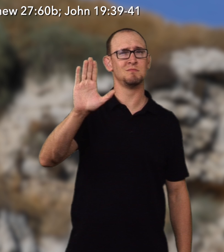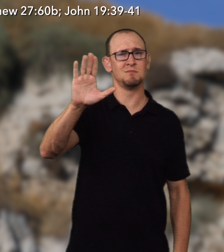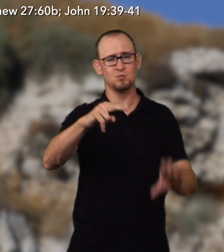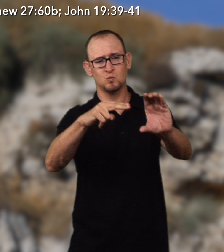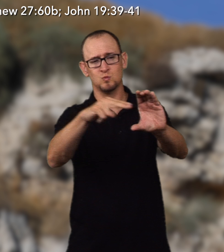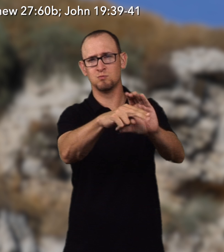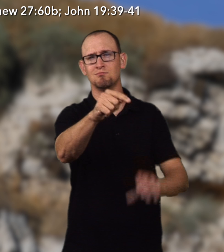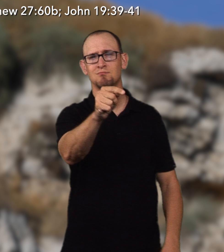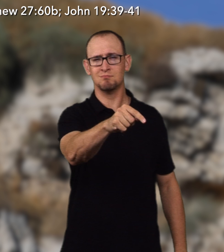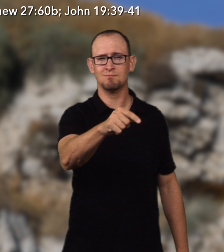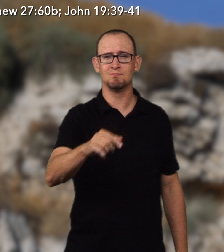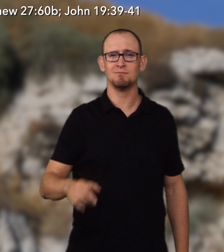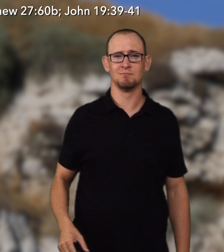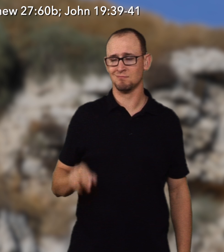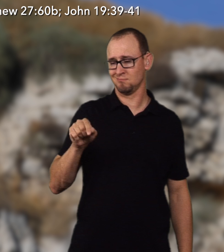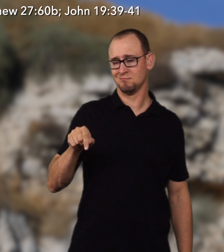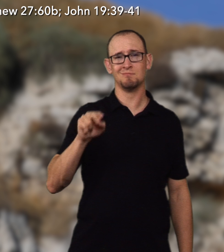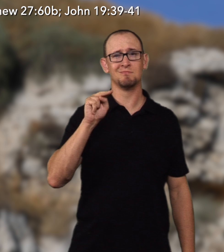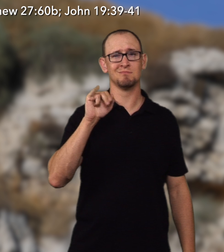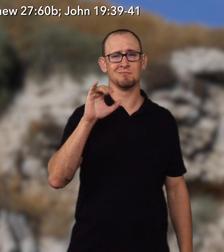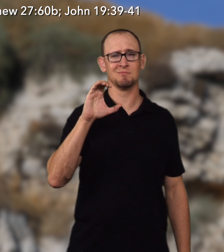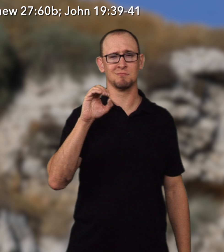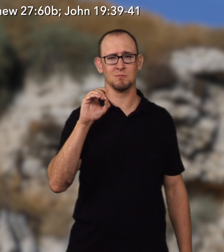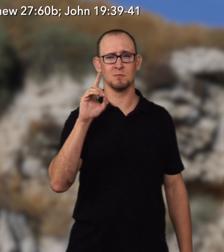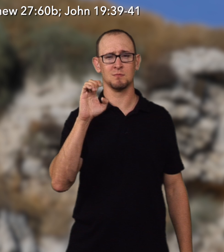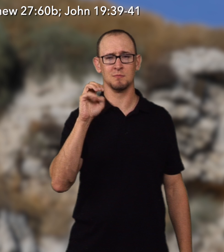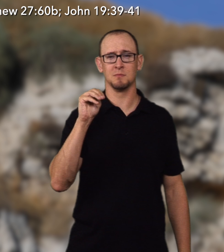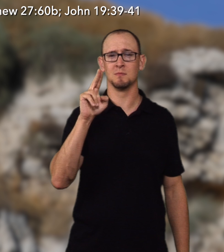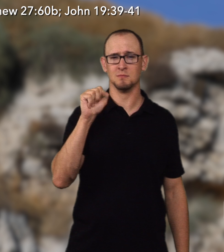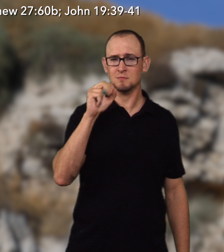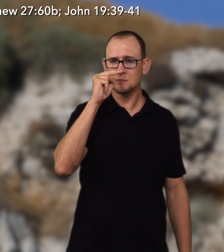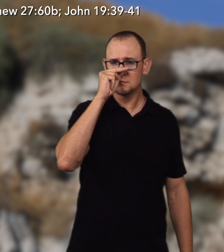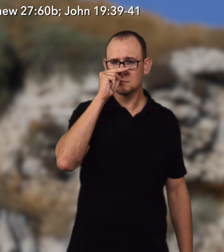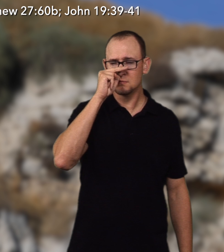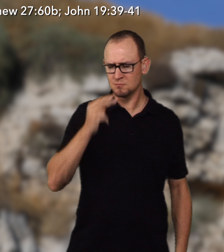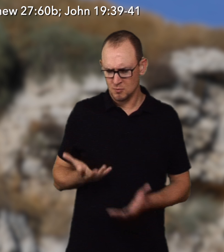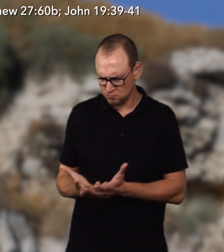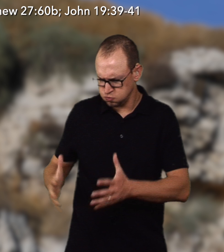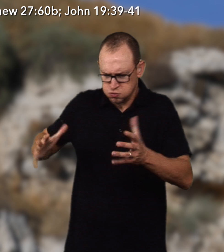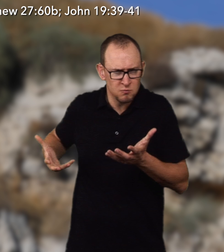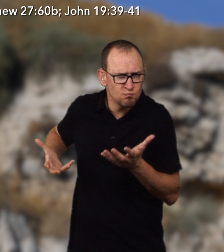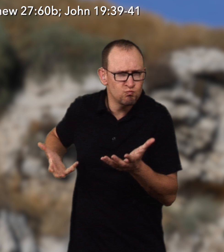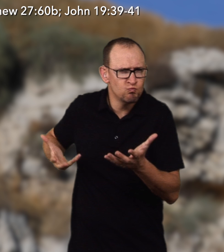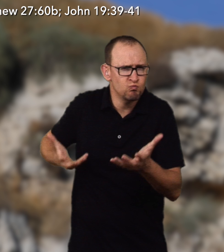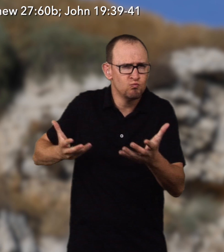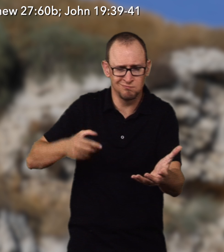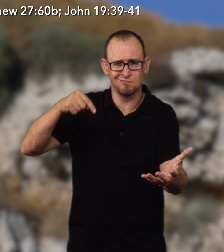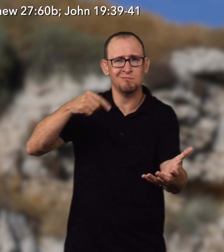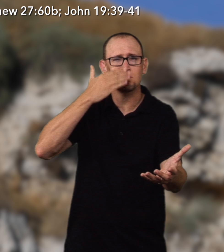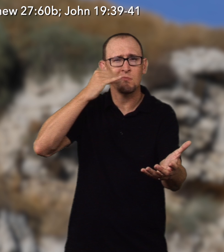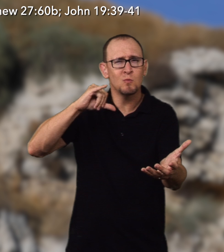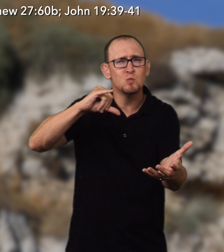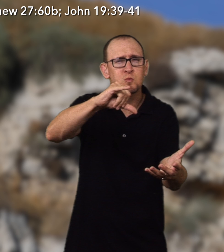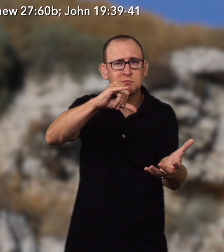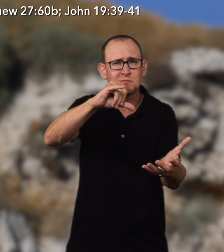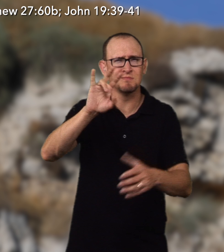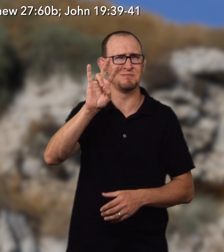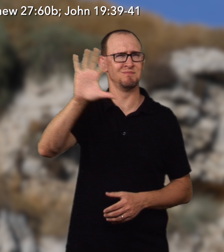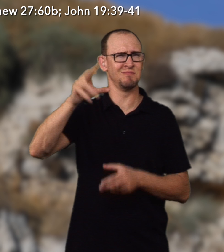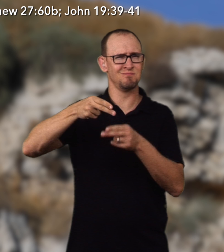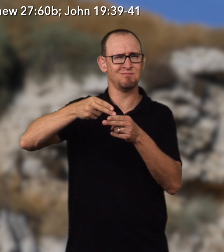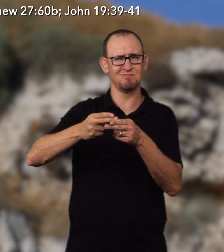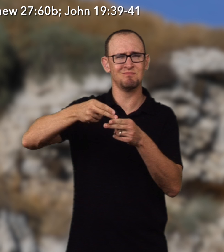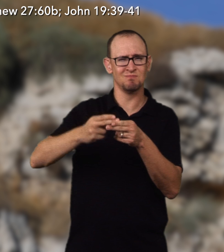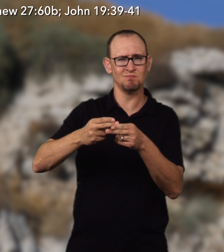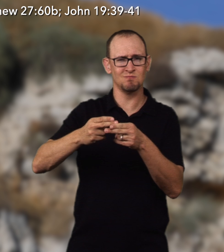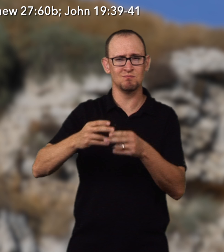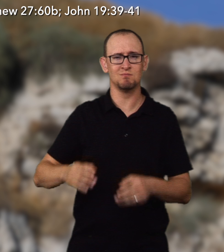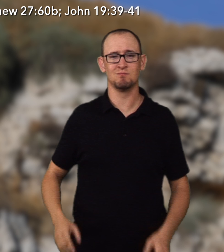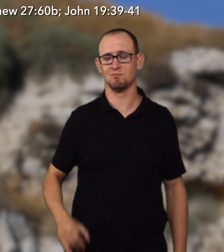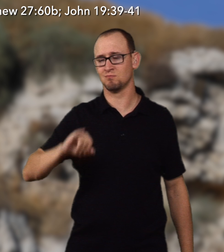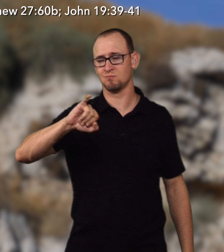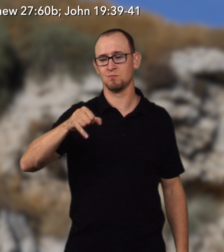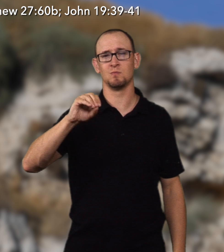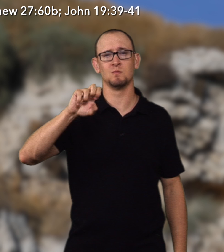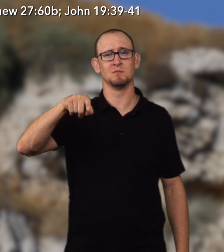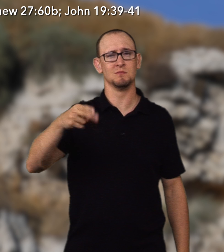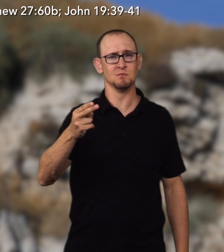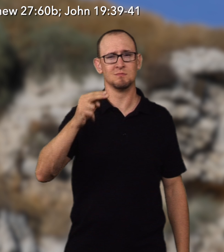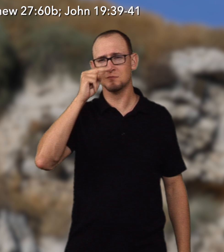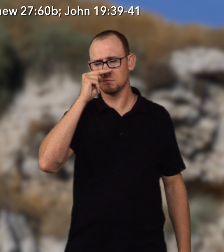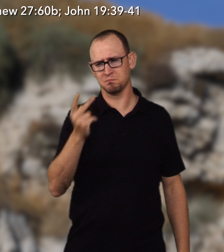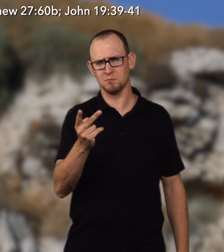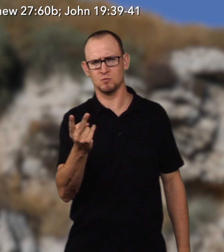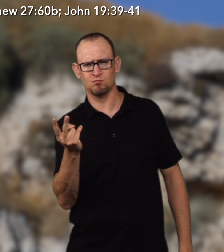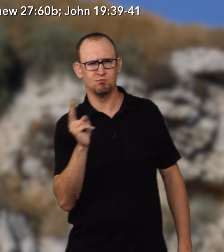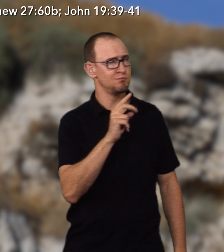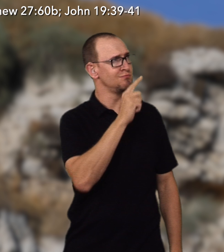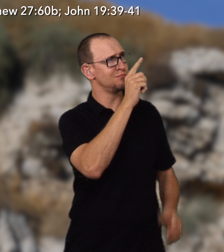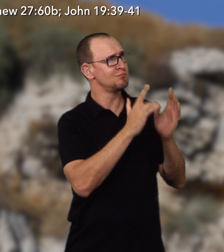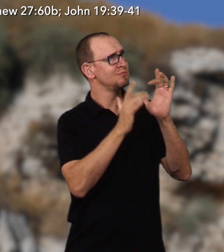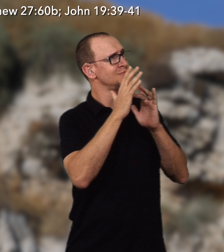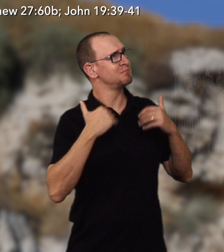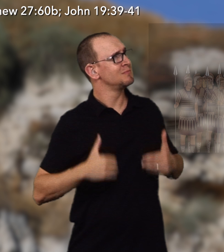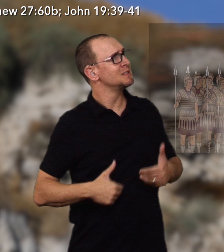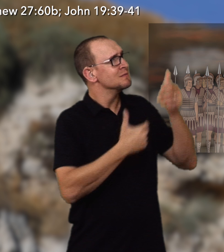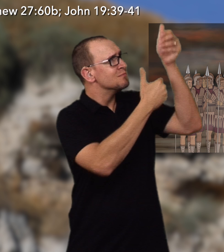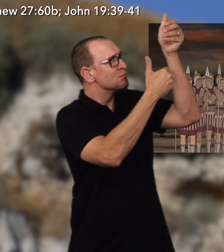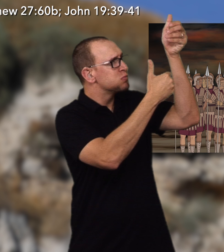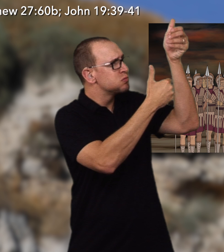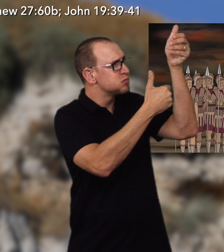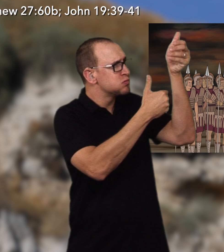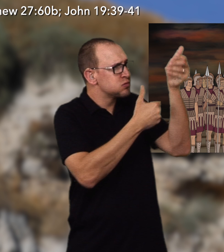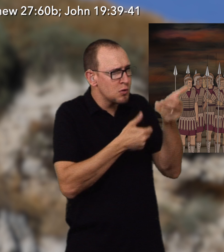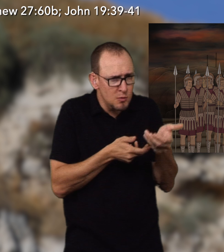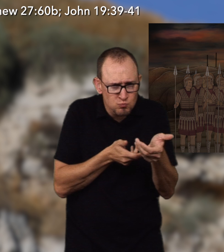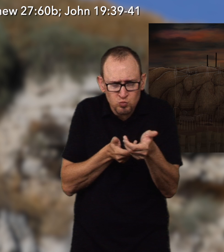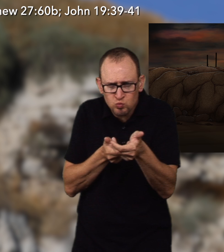Nicodemus, who had previously come to Jesus at night, also brought a mixture of myrrh and aloes, about seventy-five pounds.